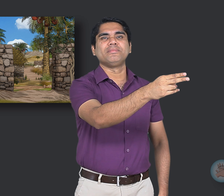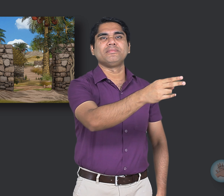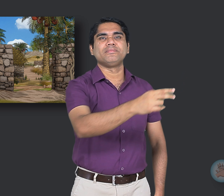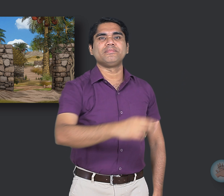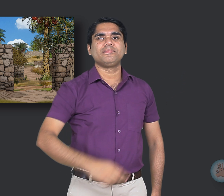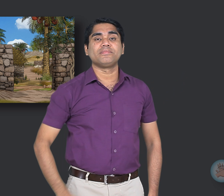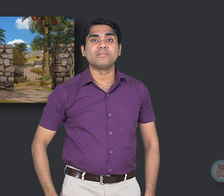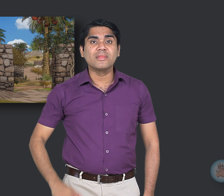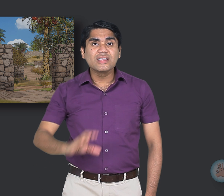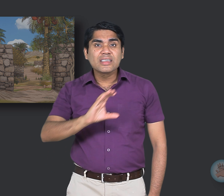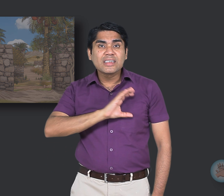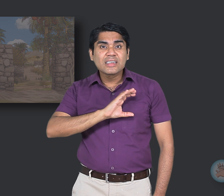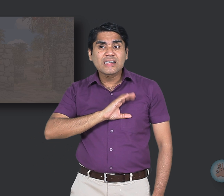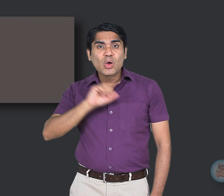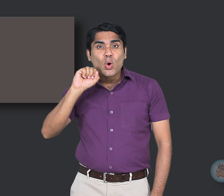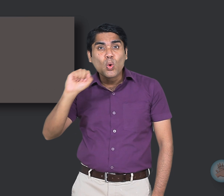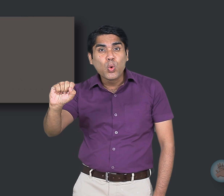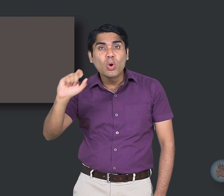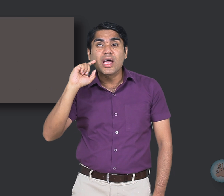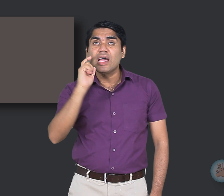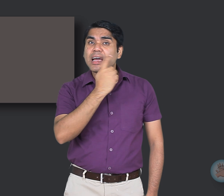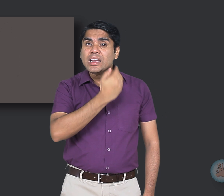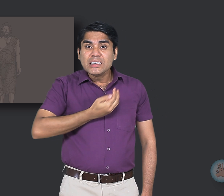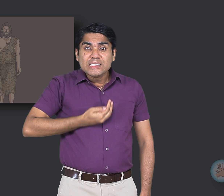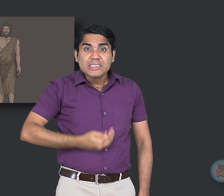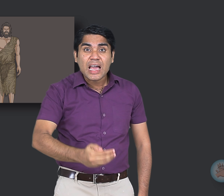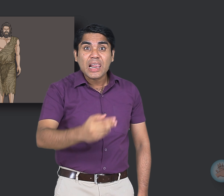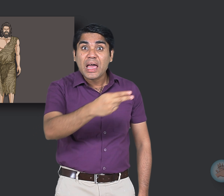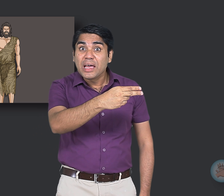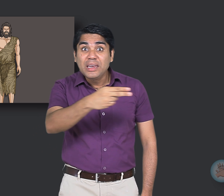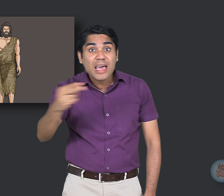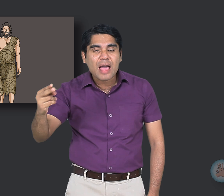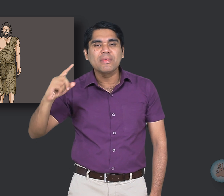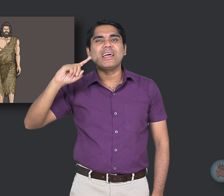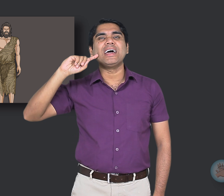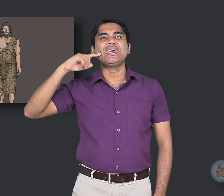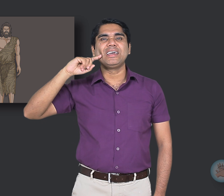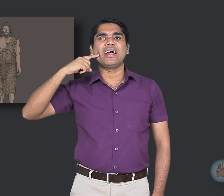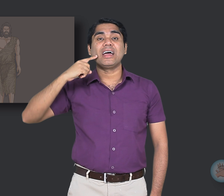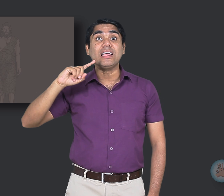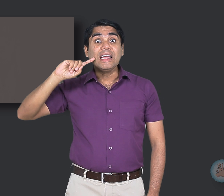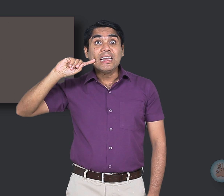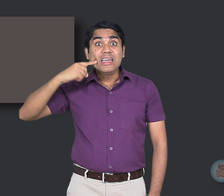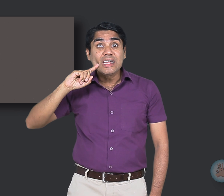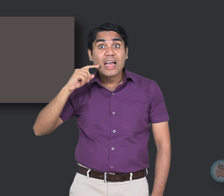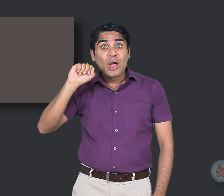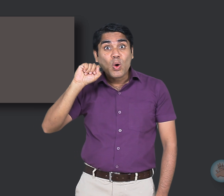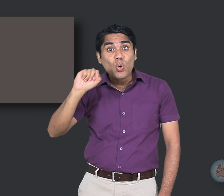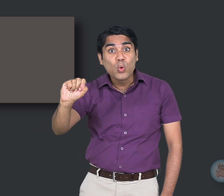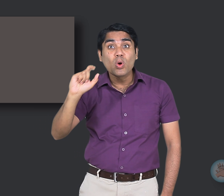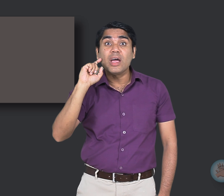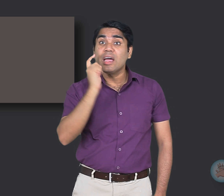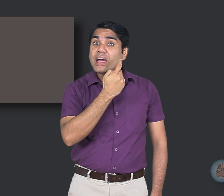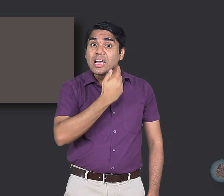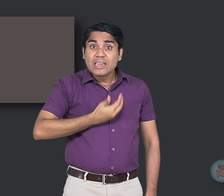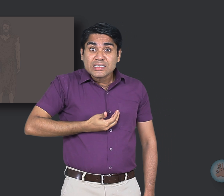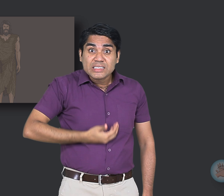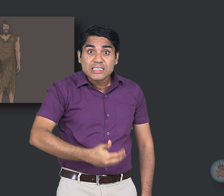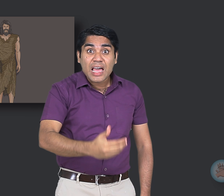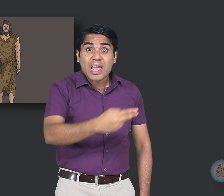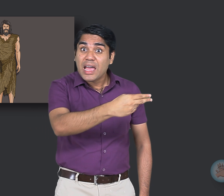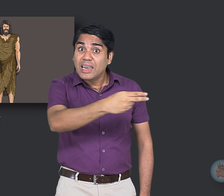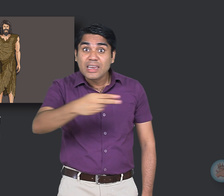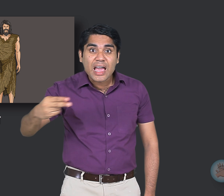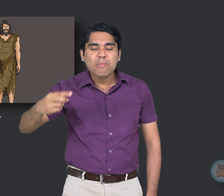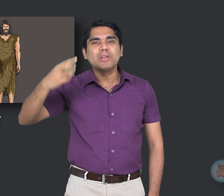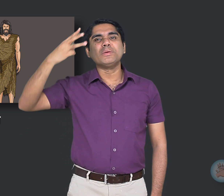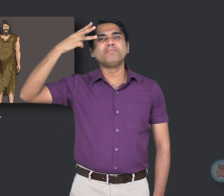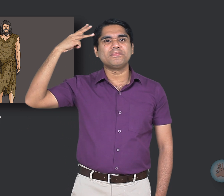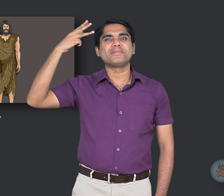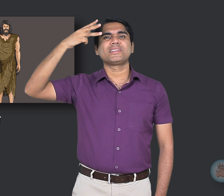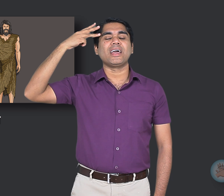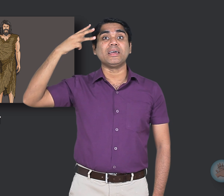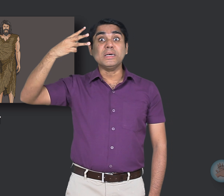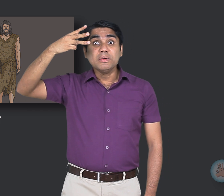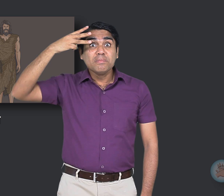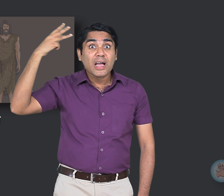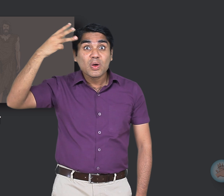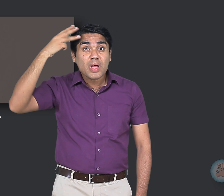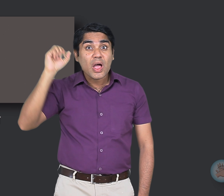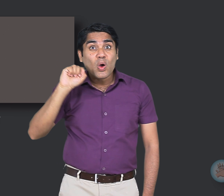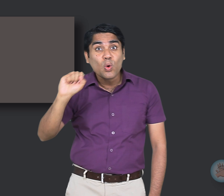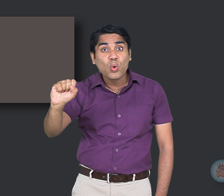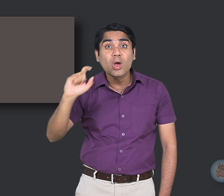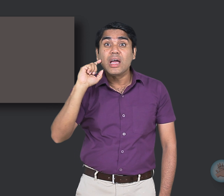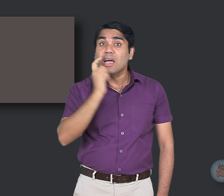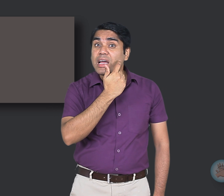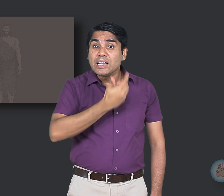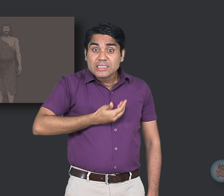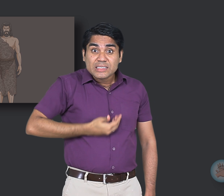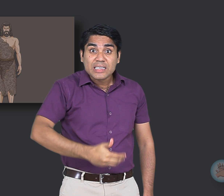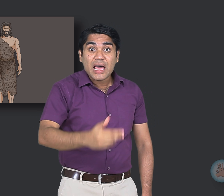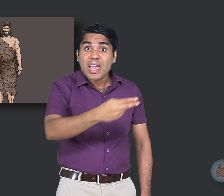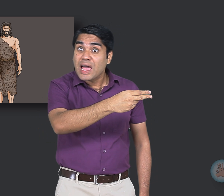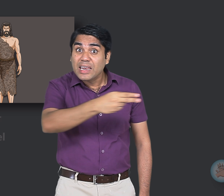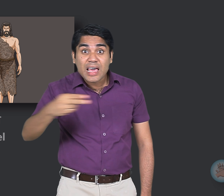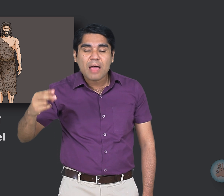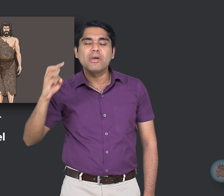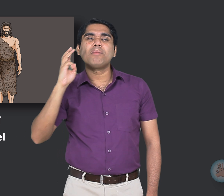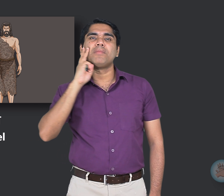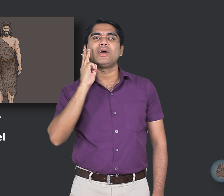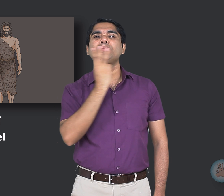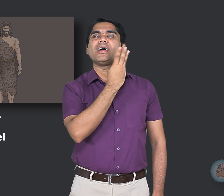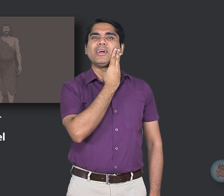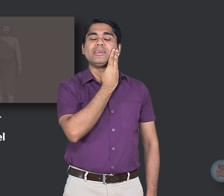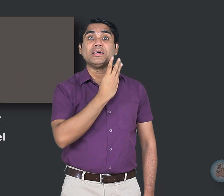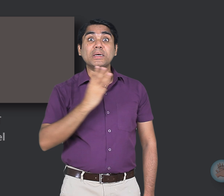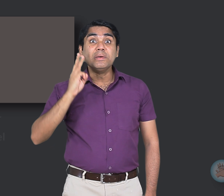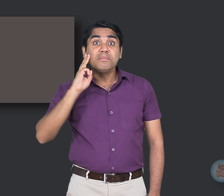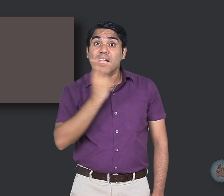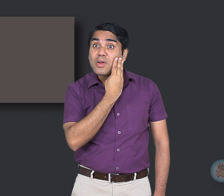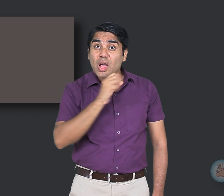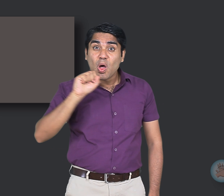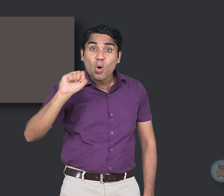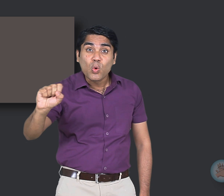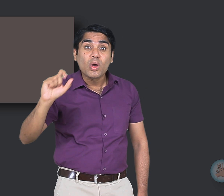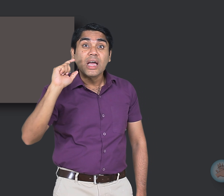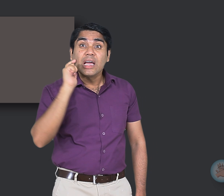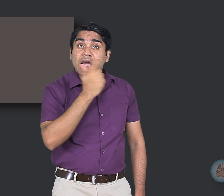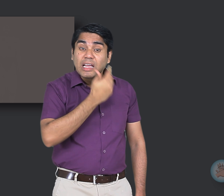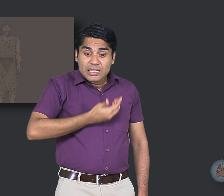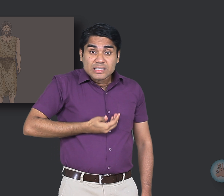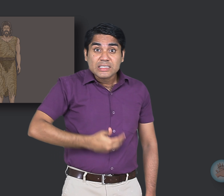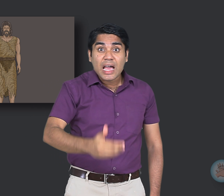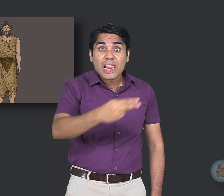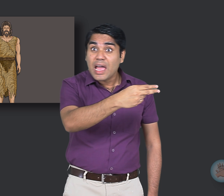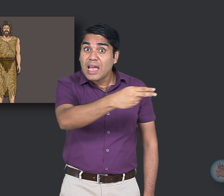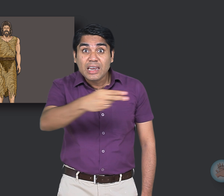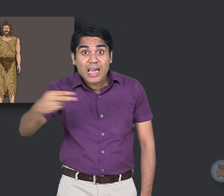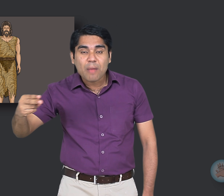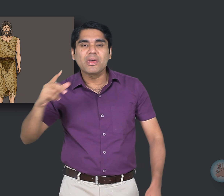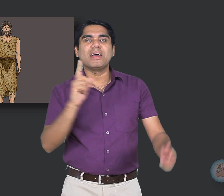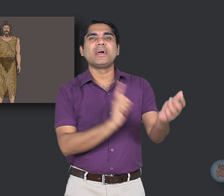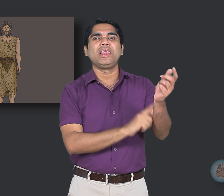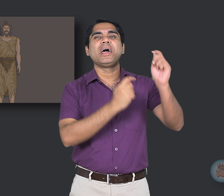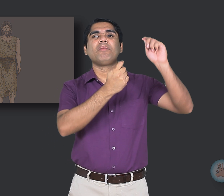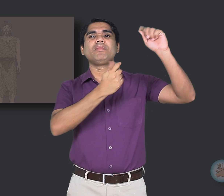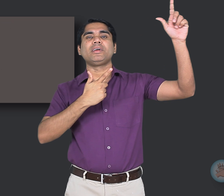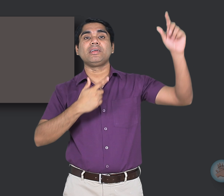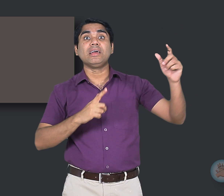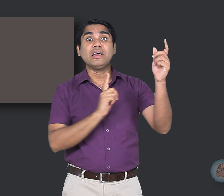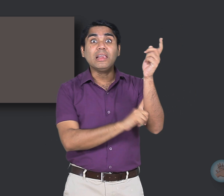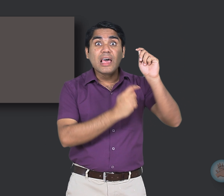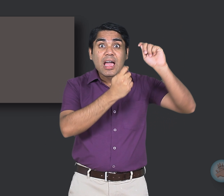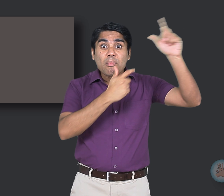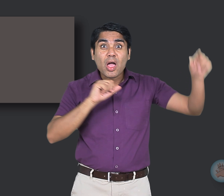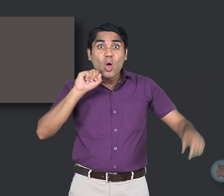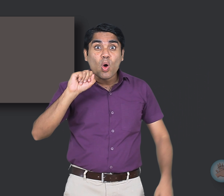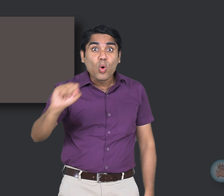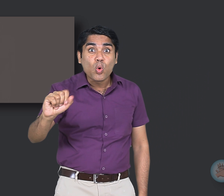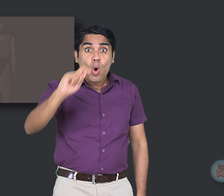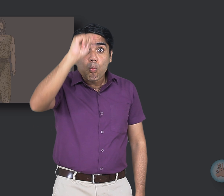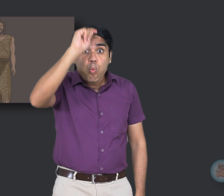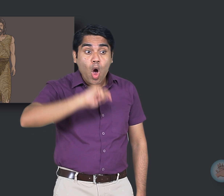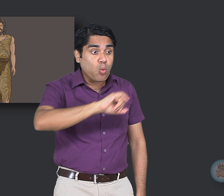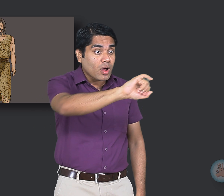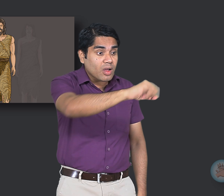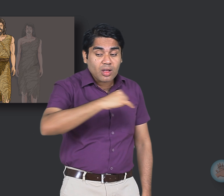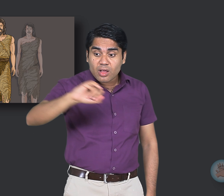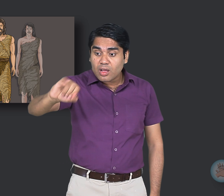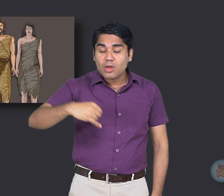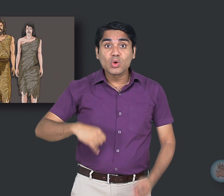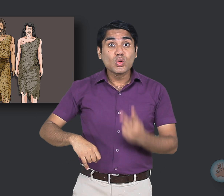Now to Enoch was born Irad, and Irad was the father of Mehujael, and Mehujael was the father of Methusael, and Methusael was the father of Lamech.